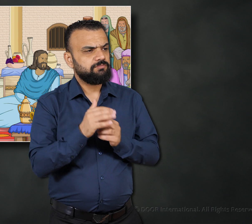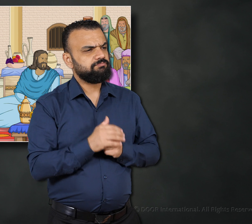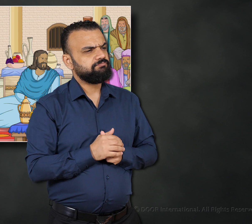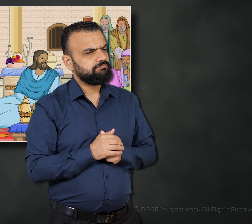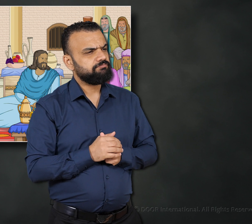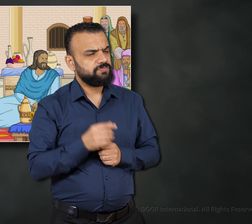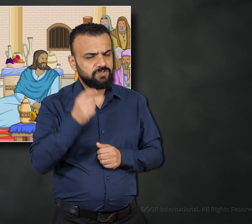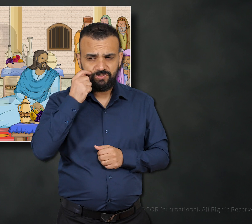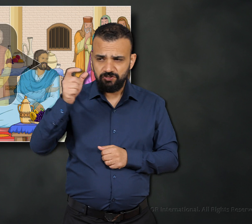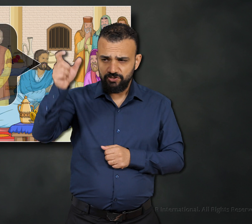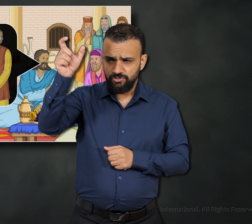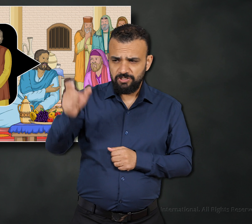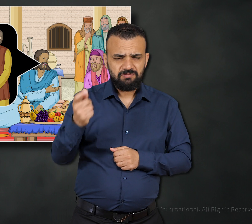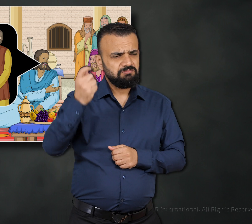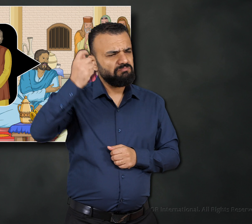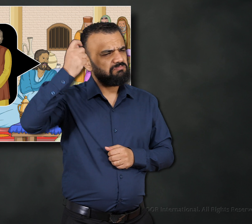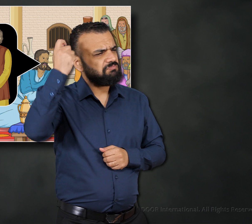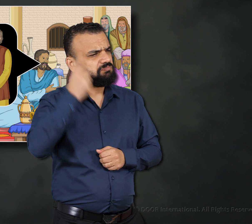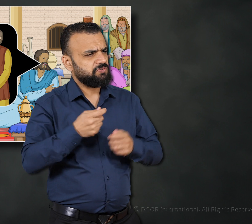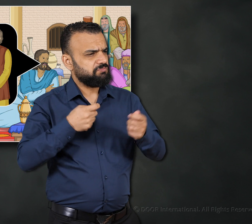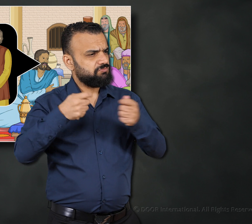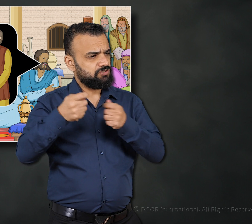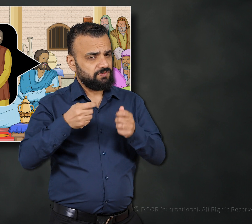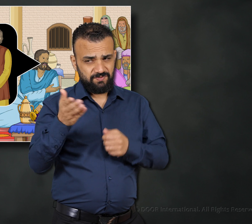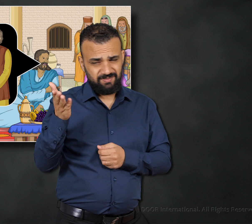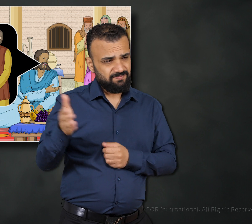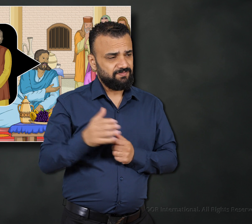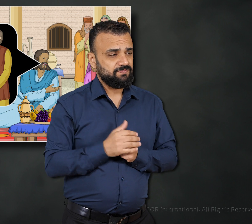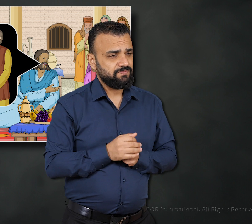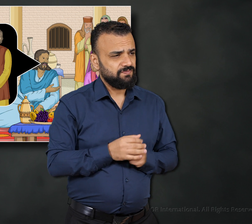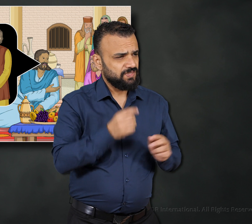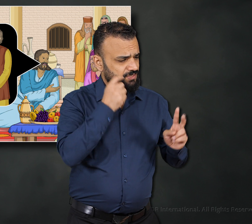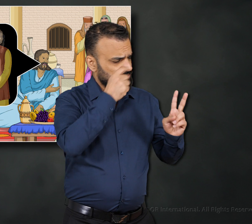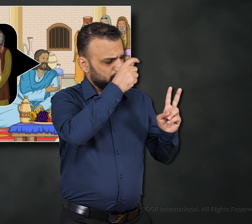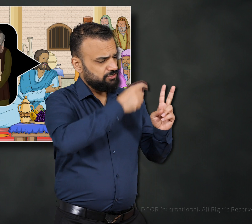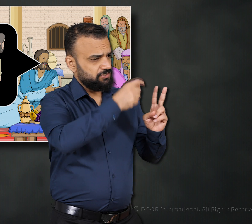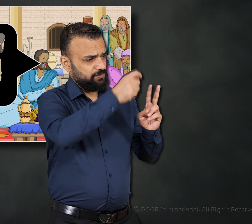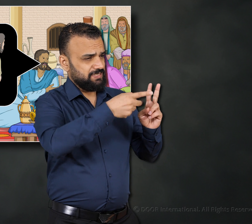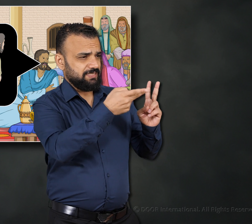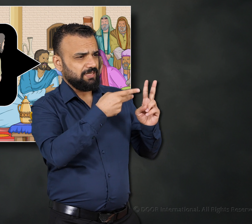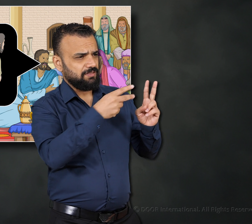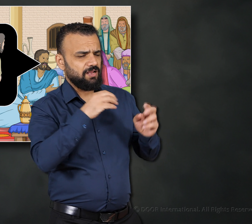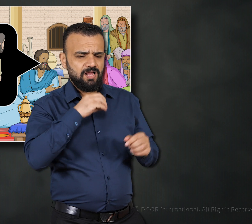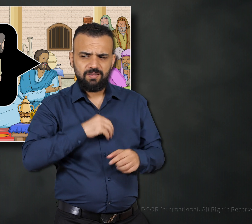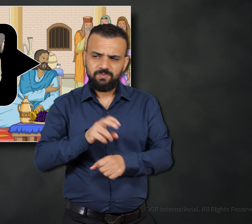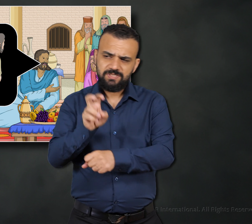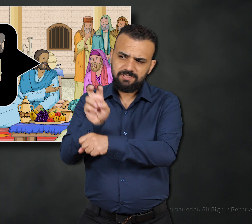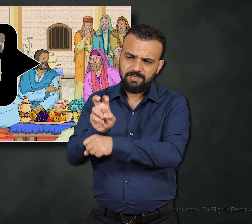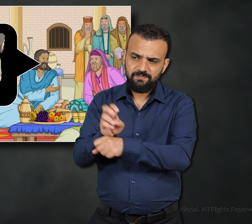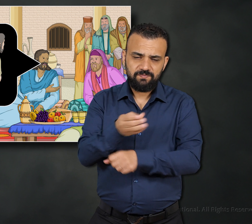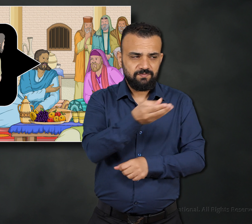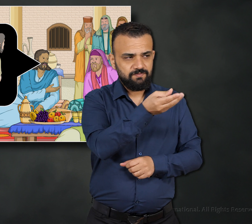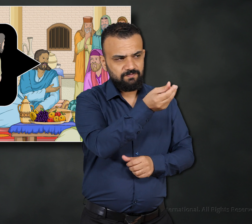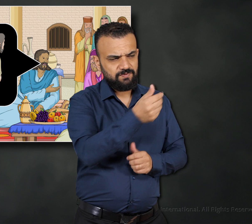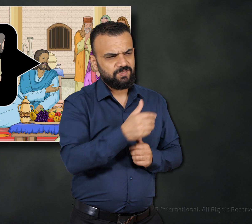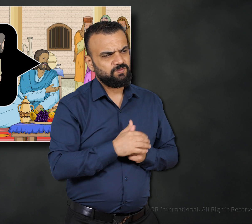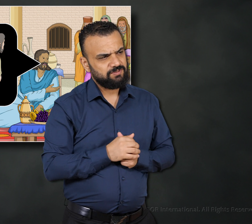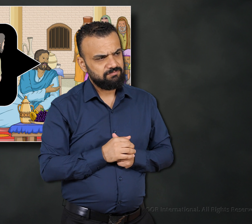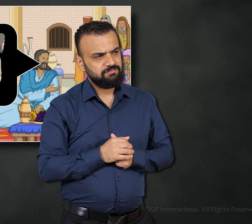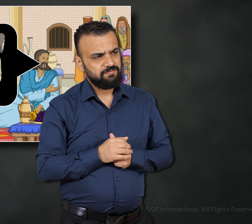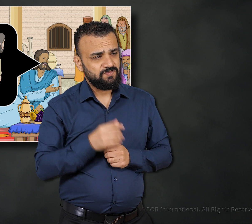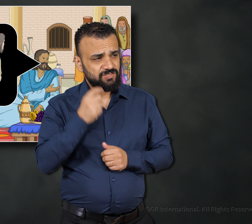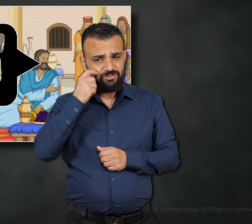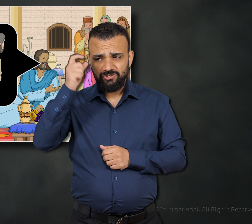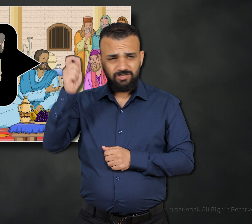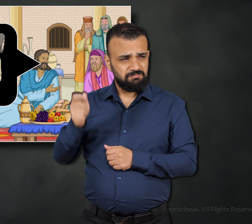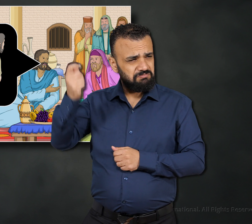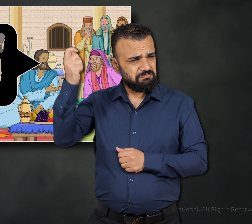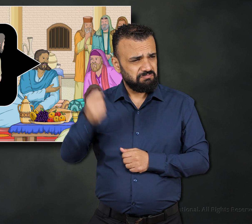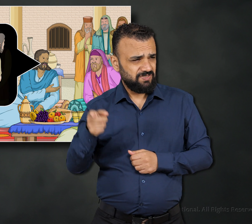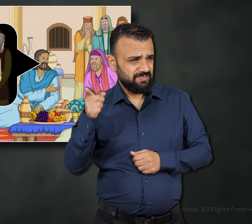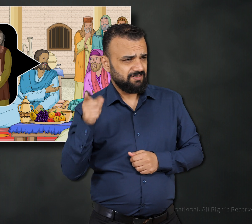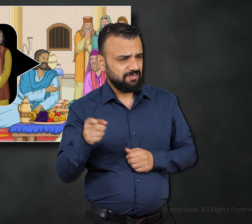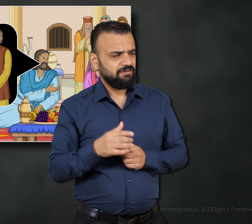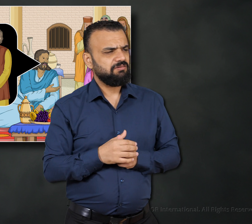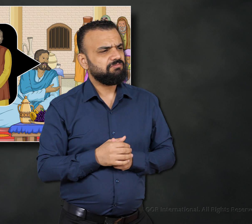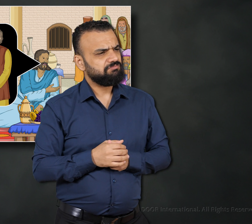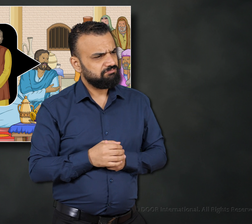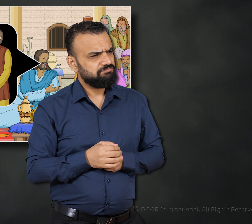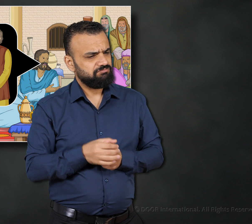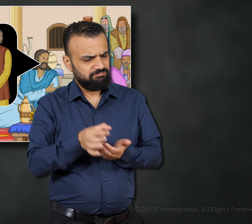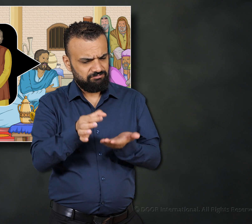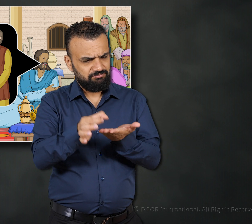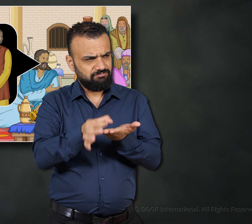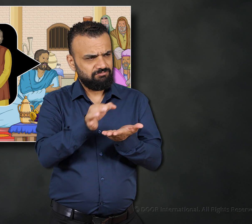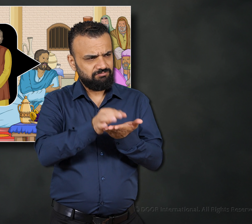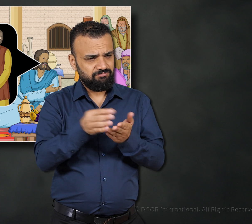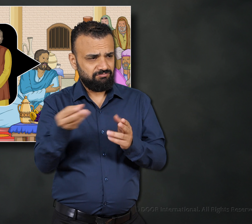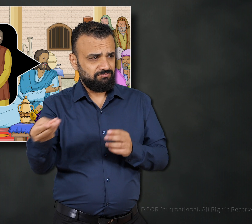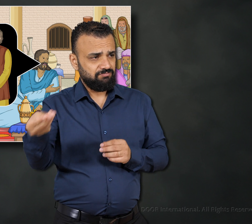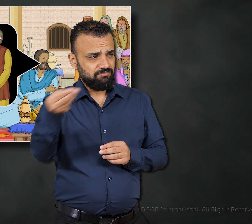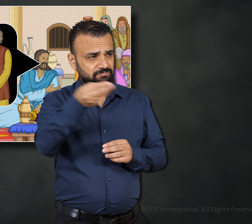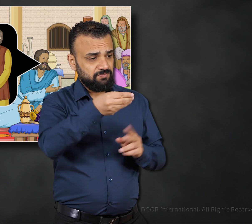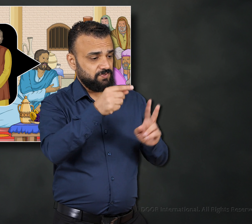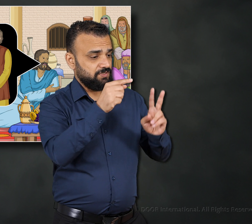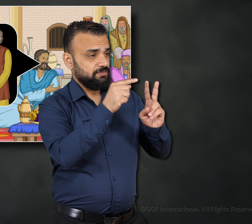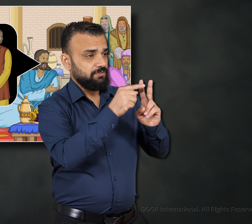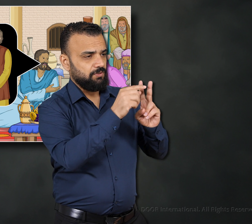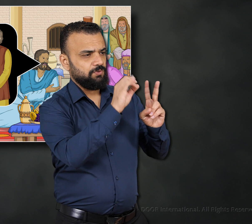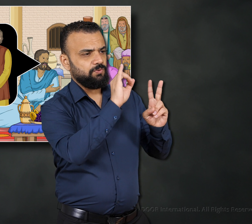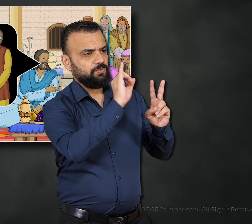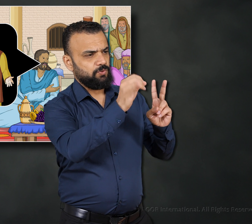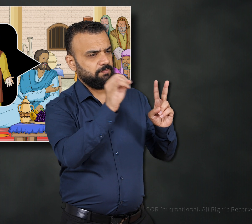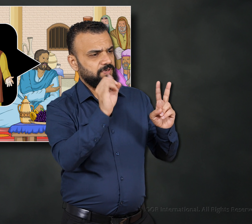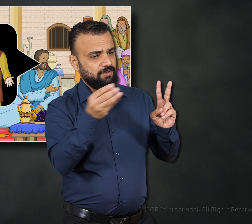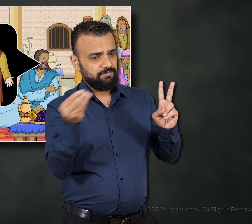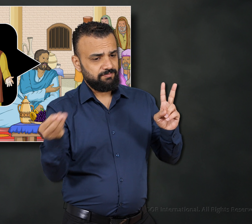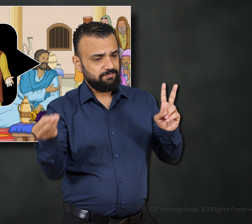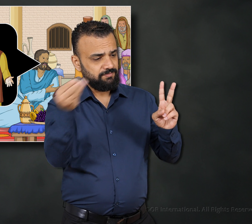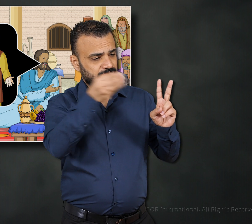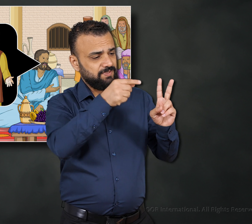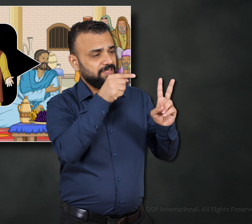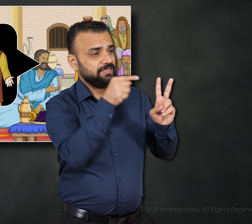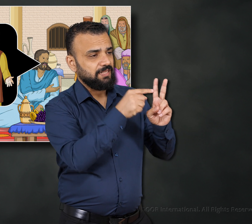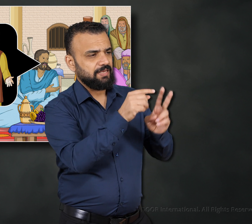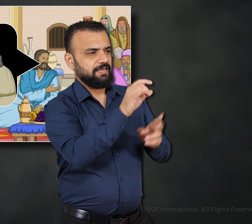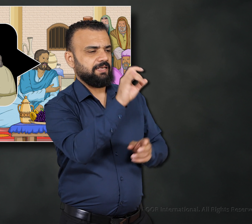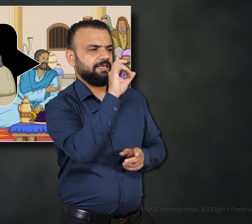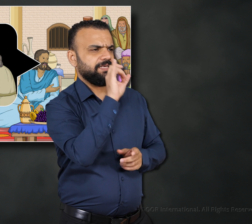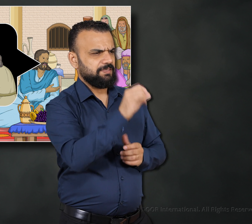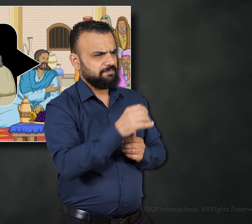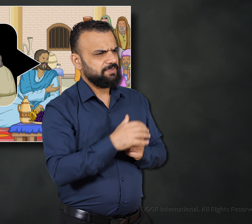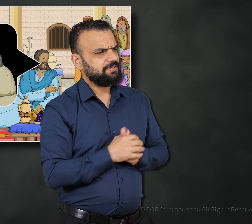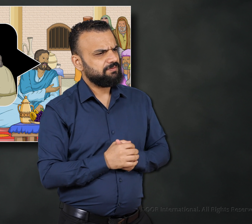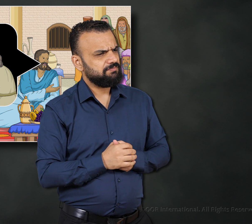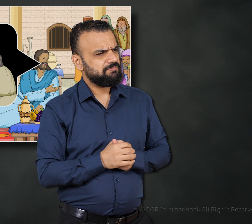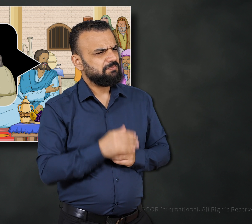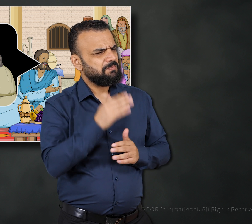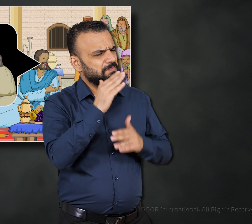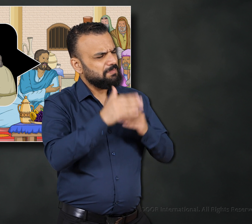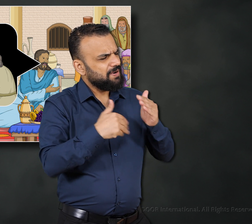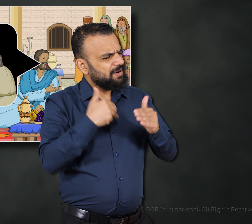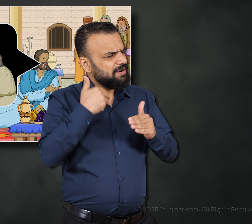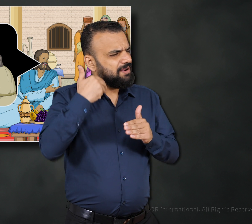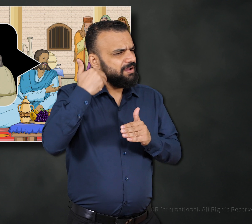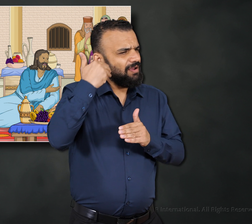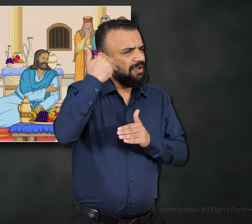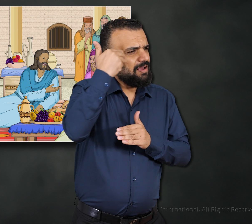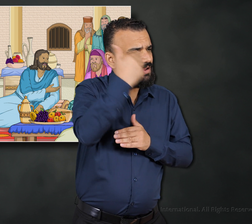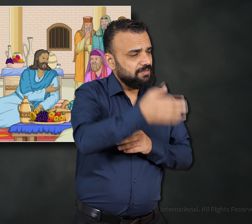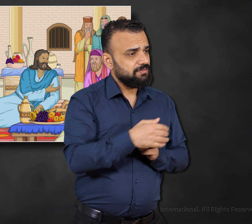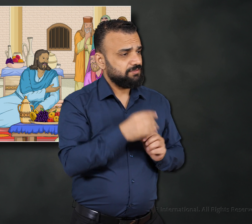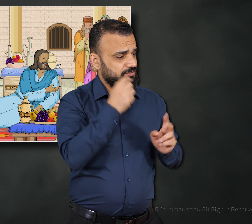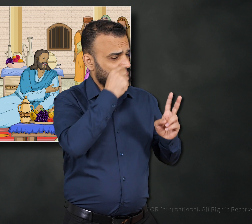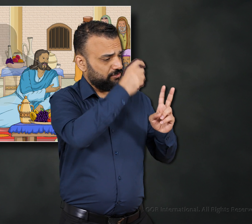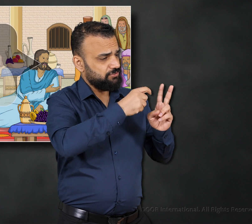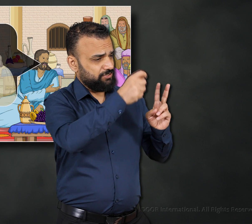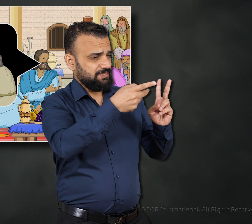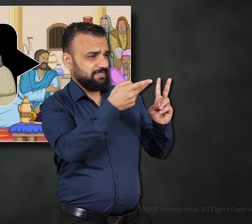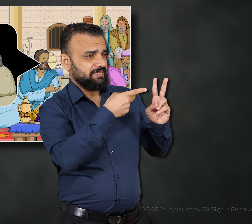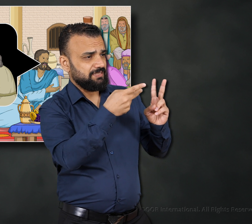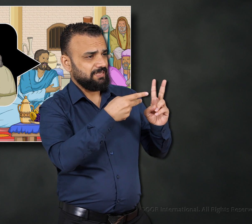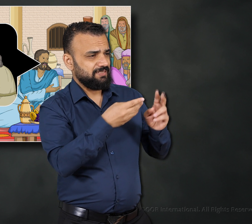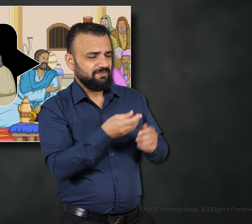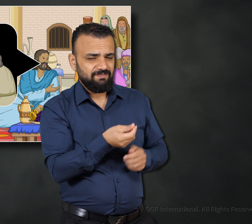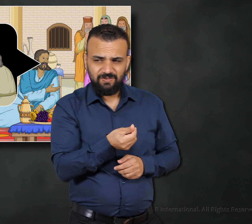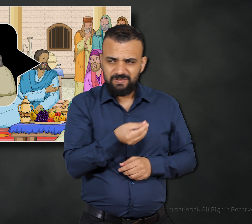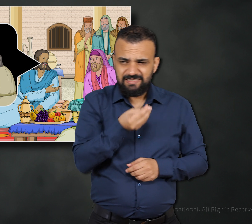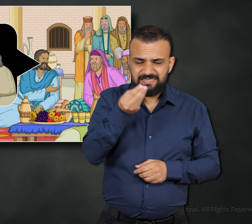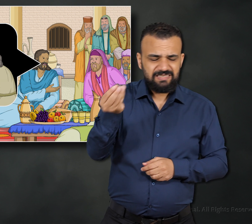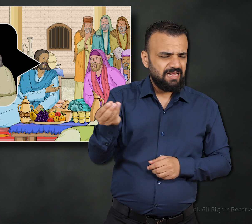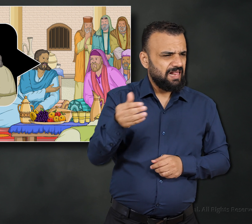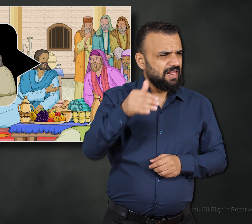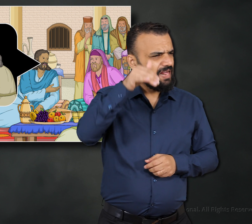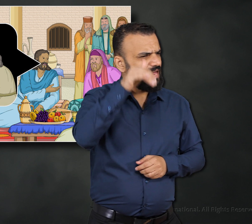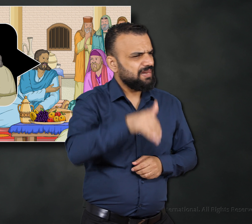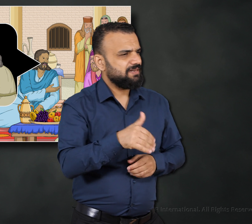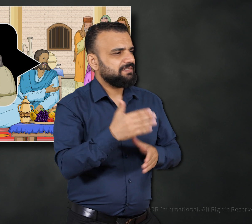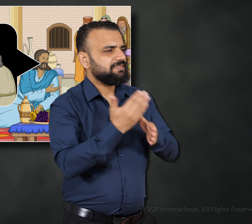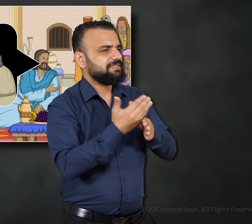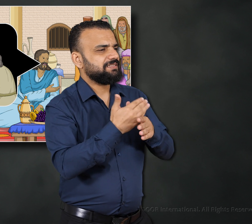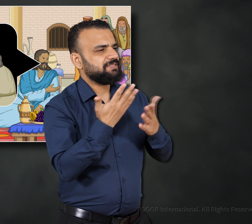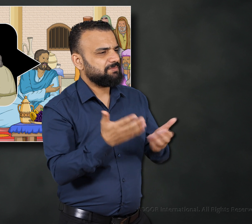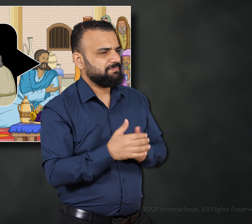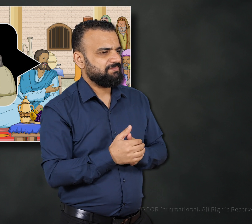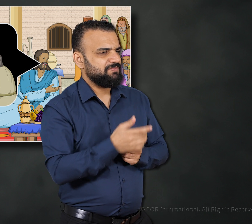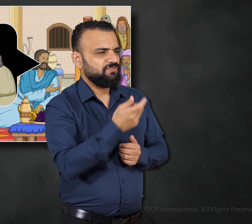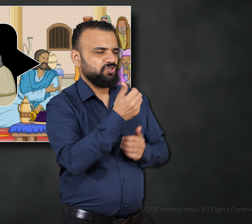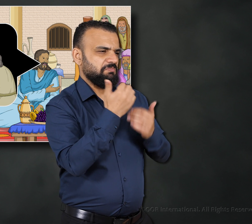“Two men were debtors to a certain moneylender. One owed him five hundred denarii, and the other fifty.